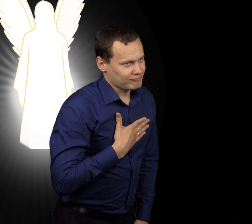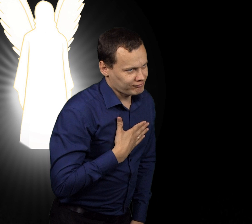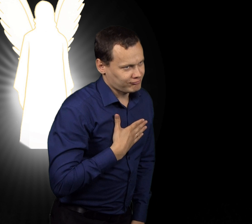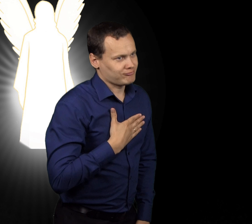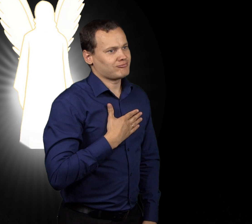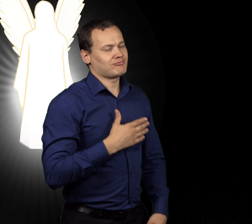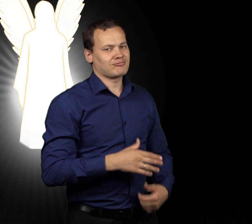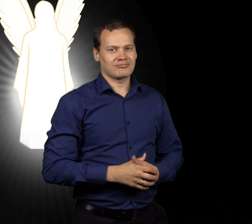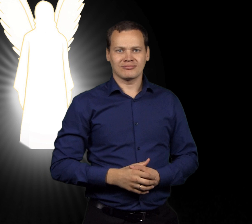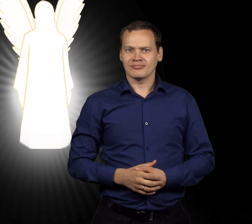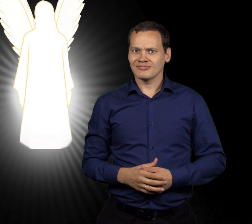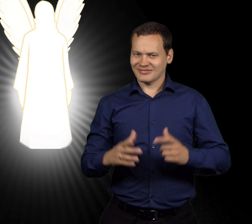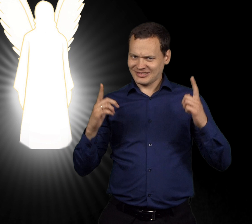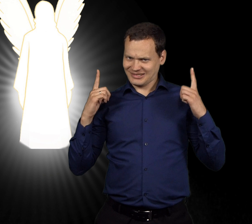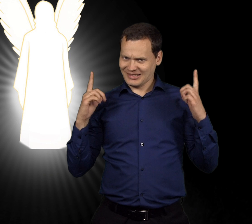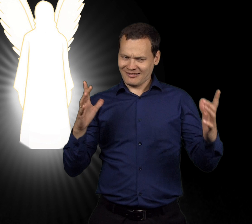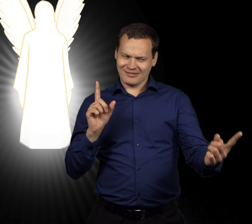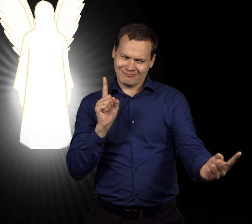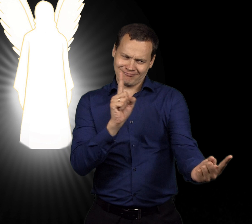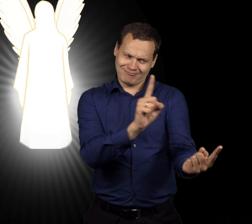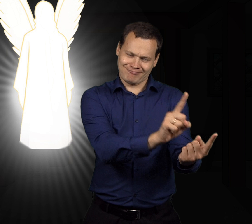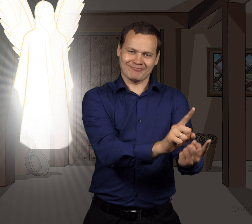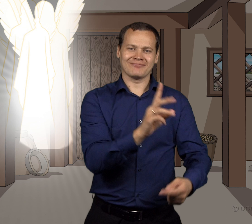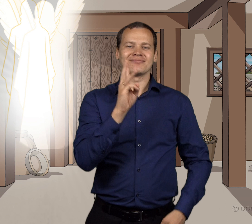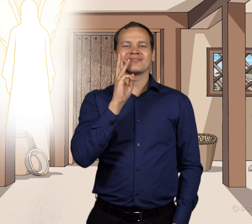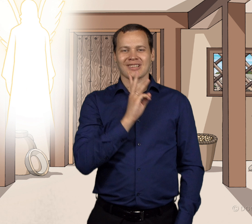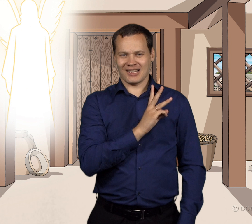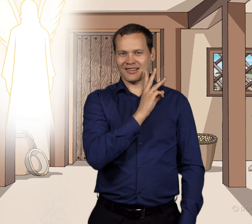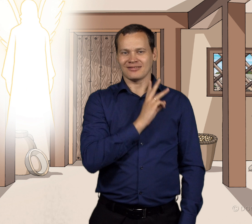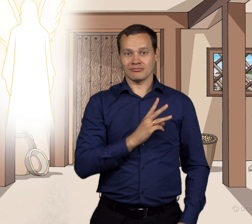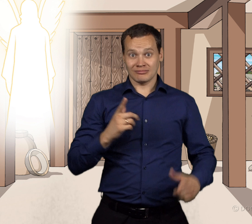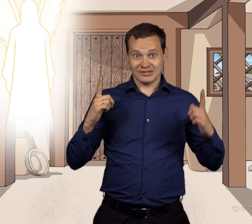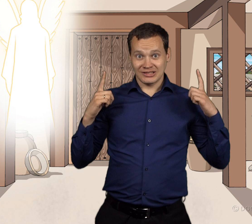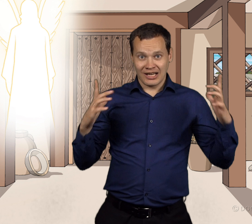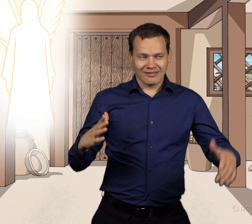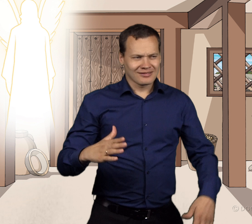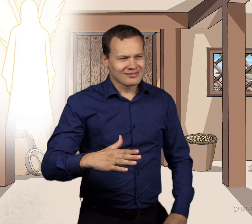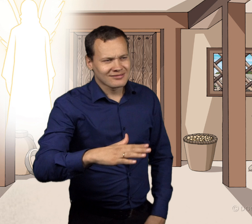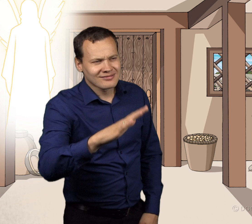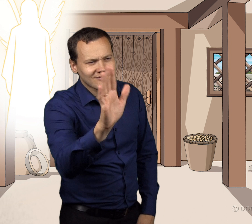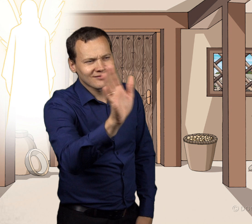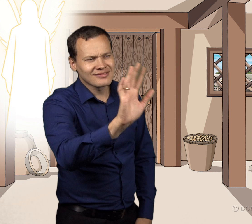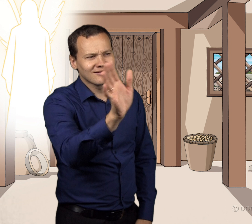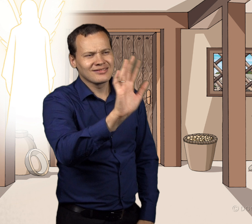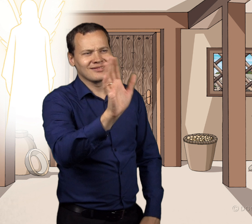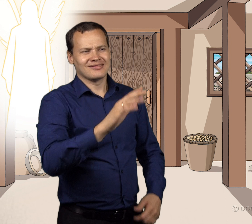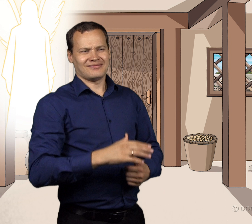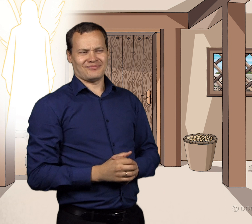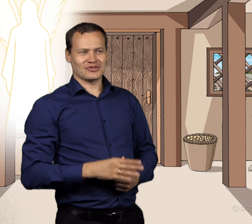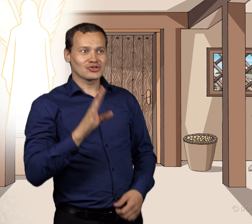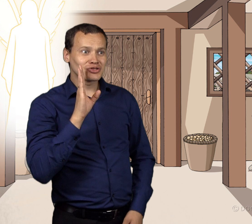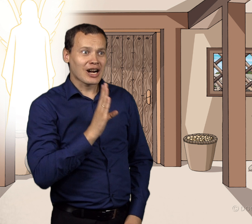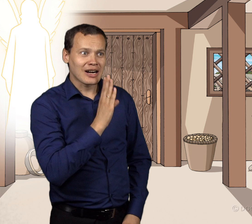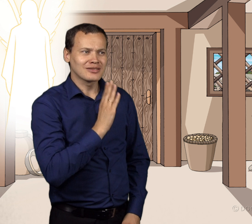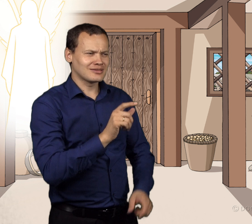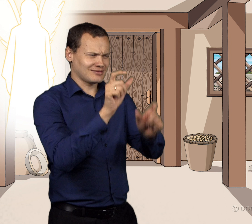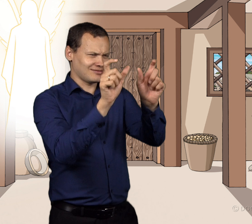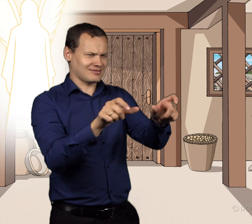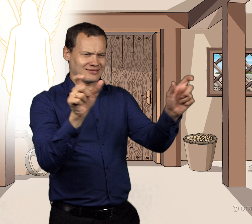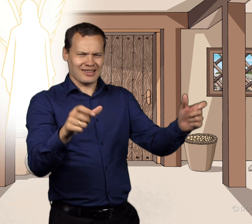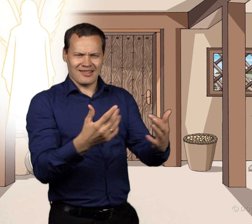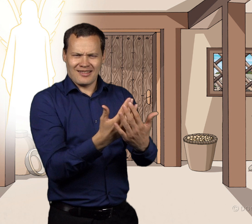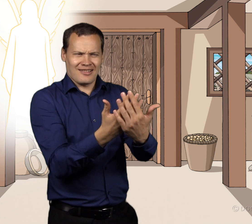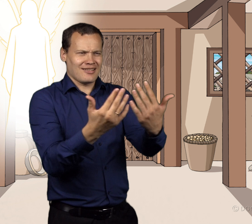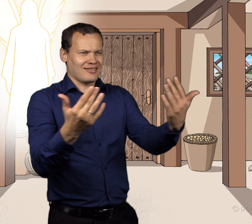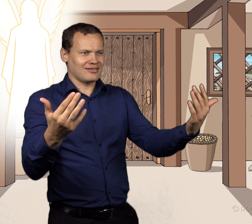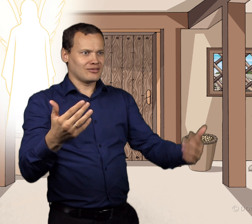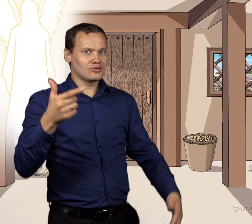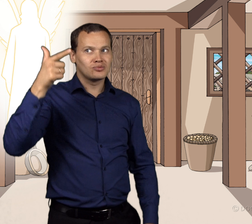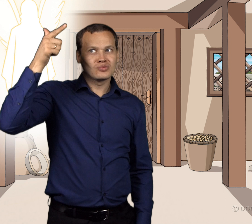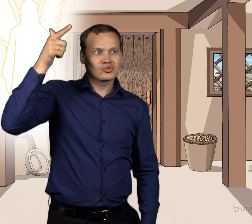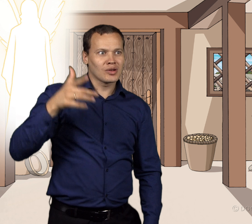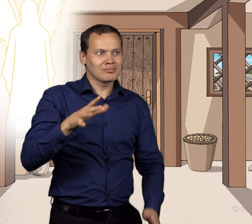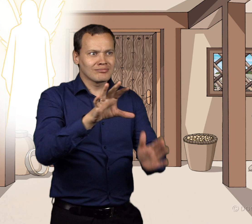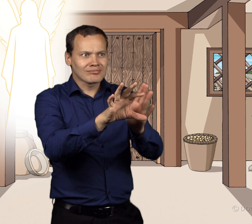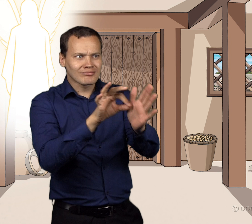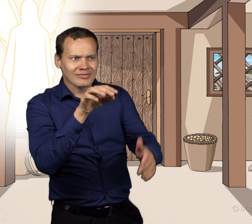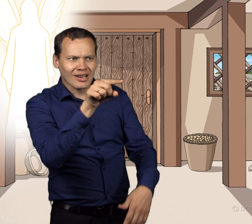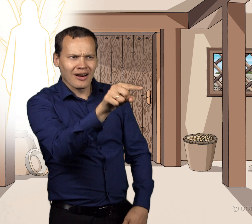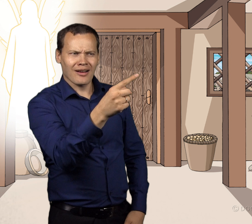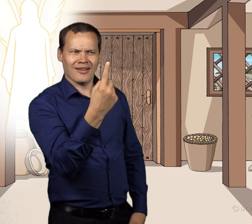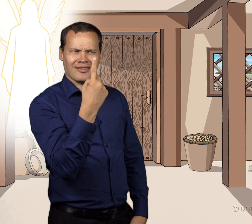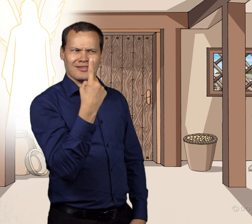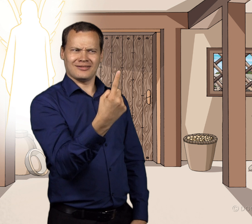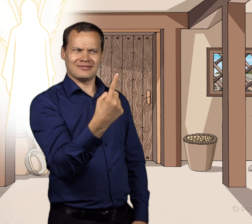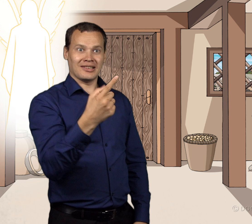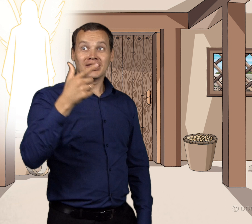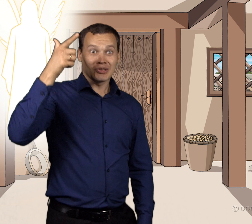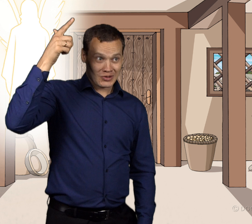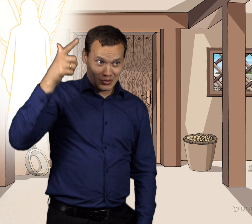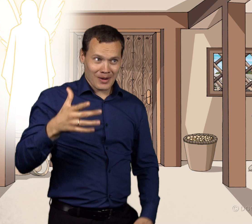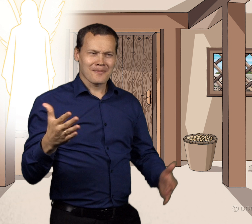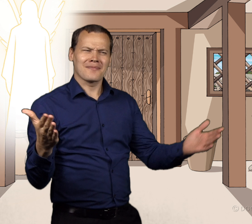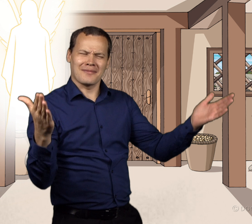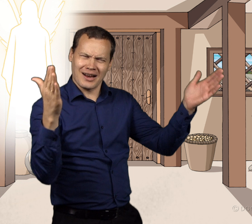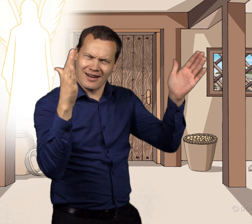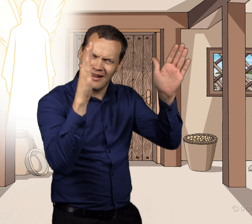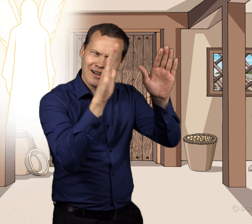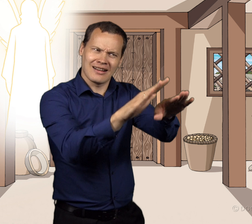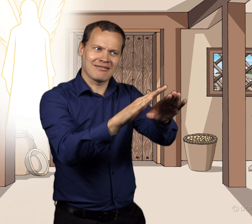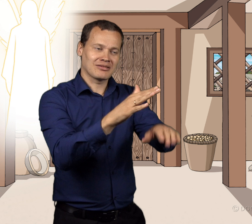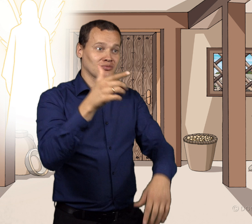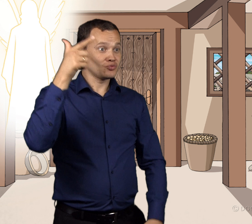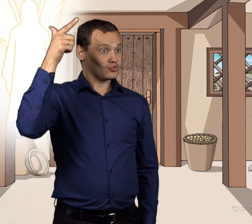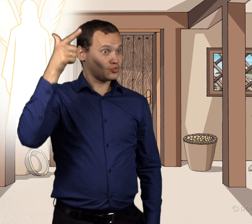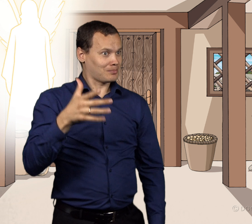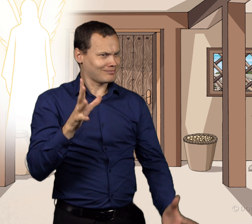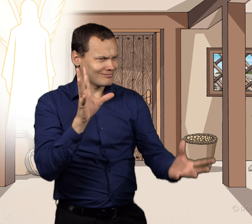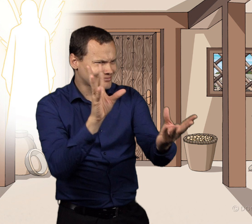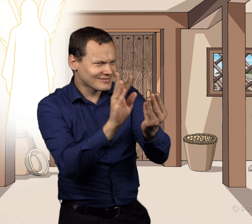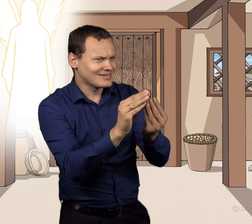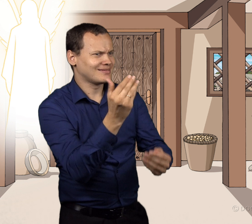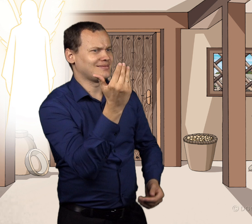The angel appeared to her and said, “Greetings, you who are highly favored! The Lord is with you.”